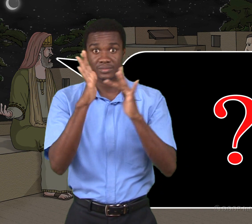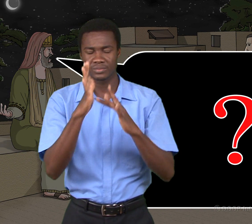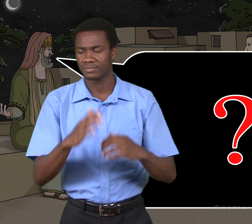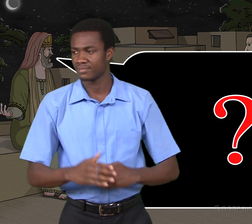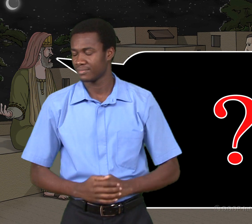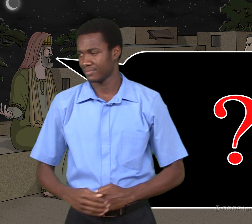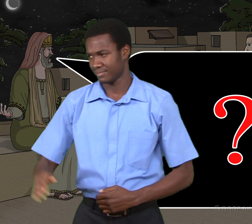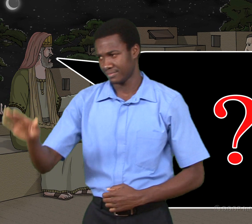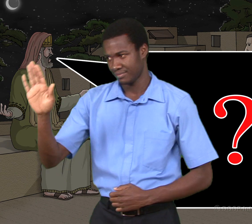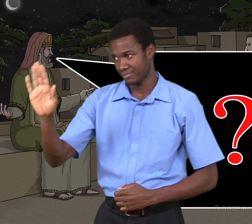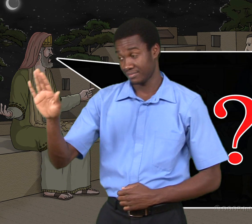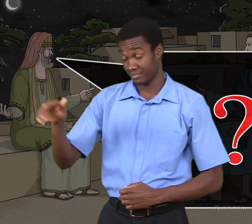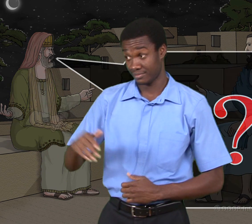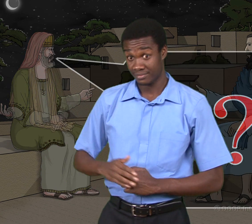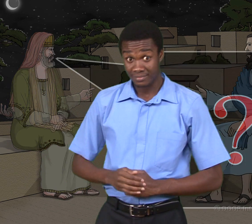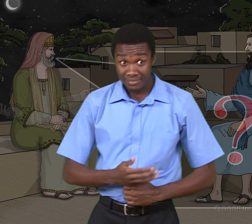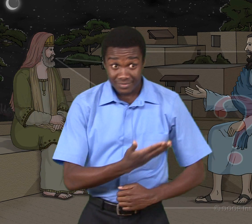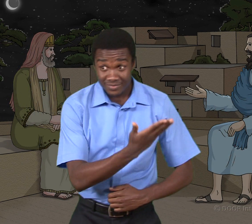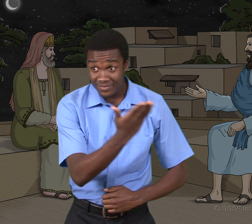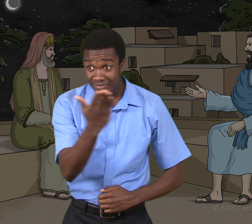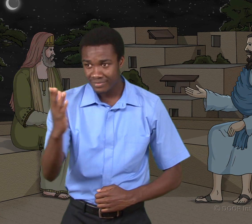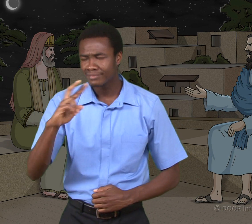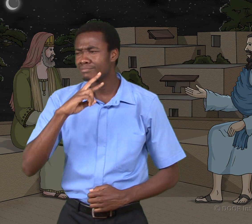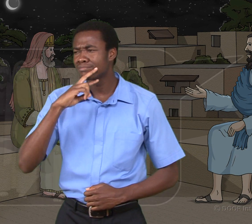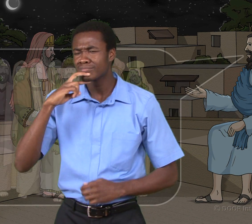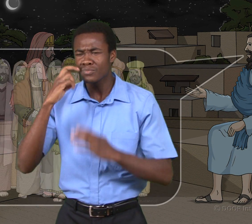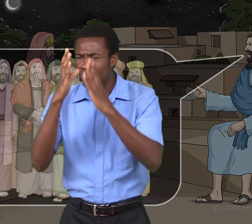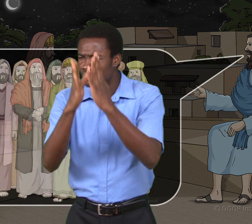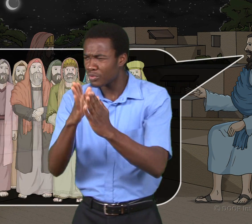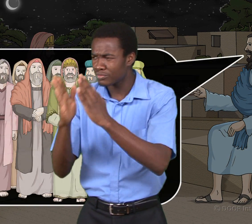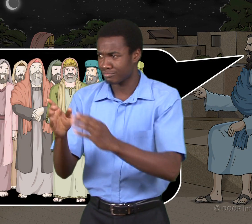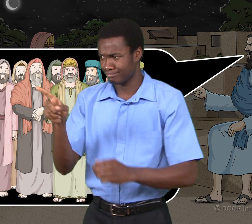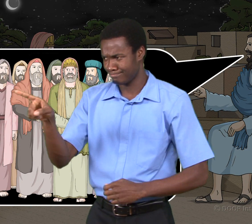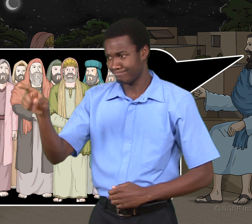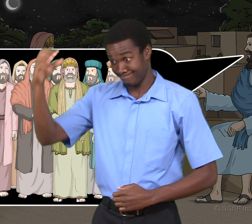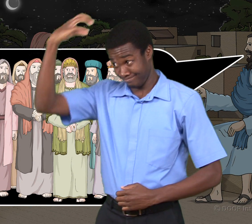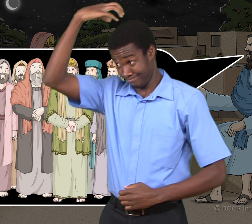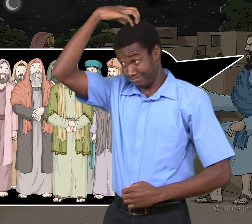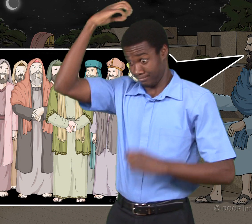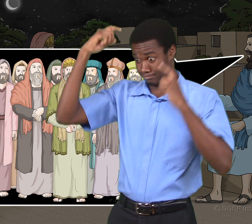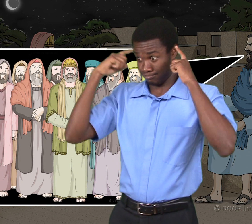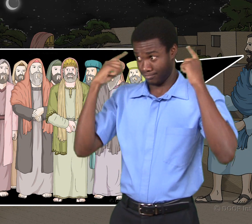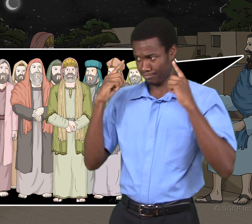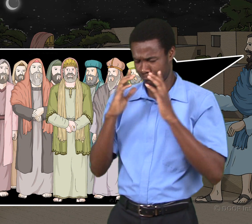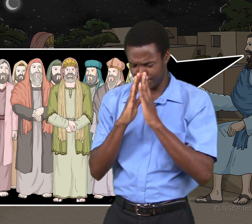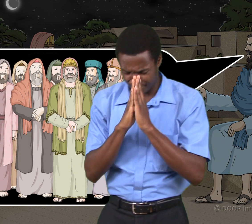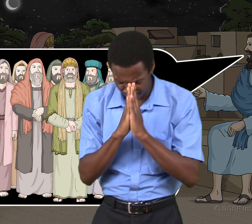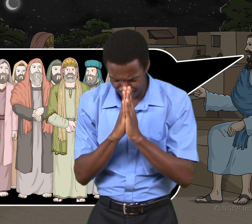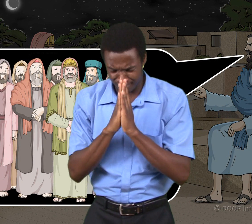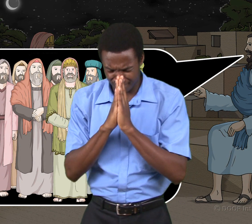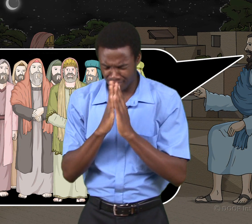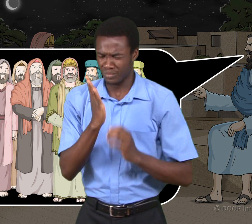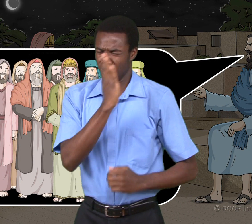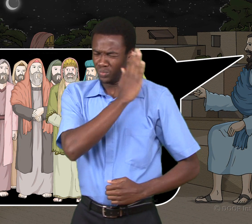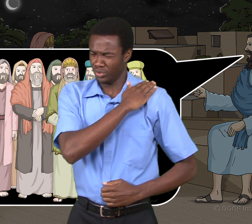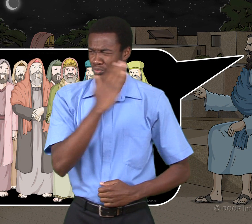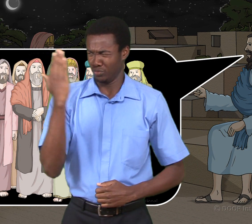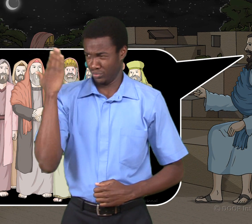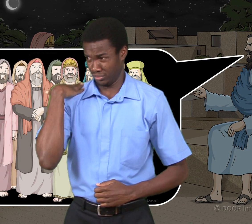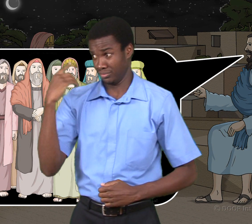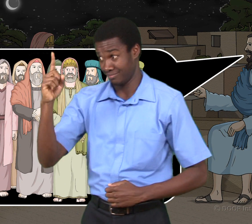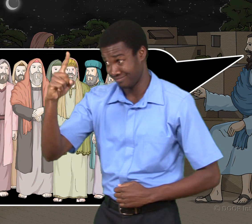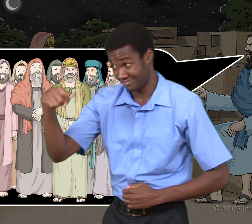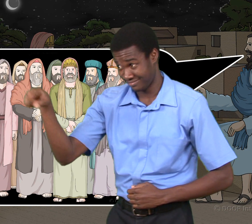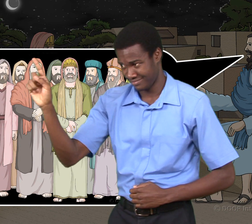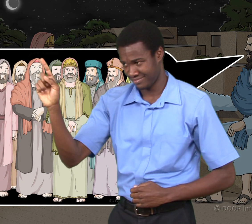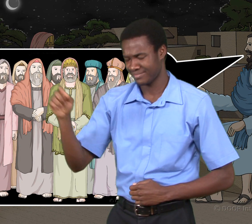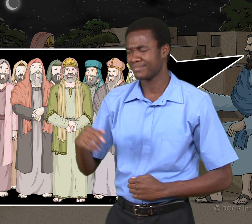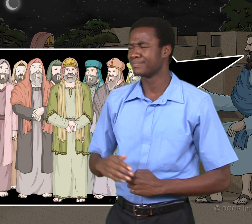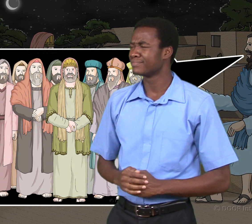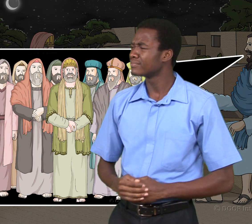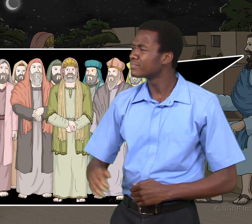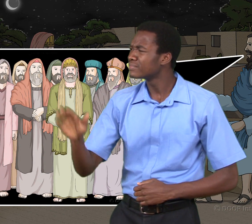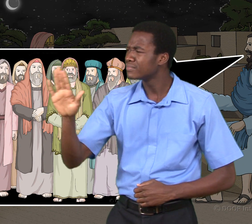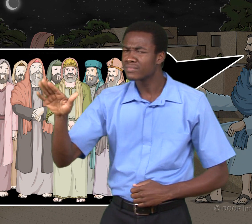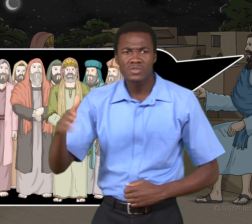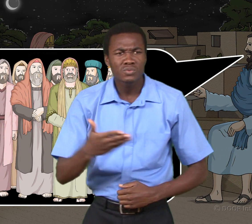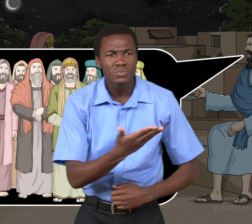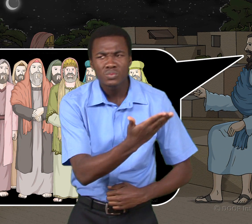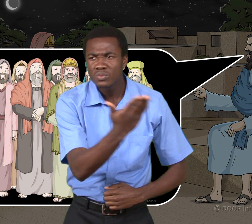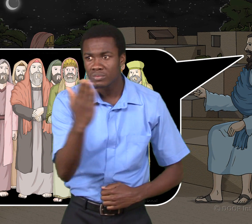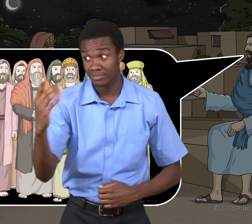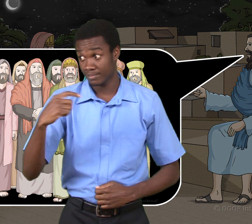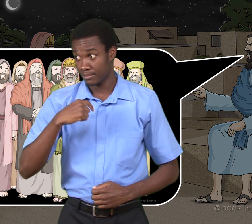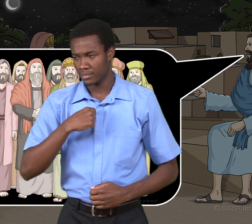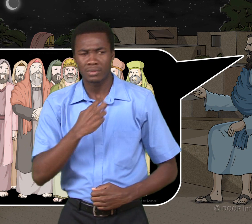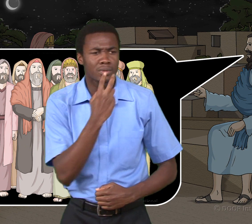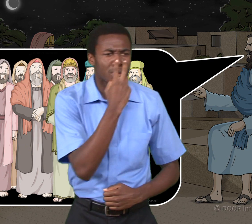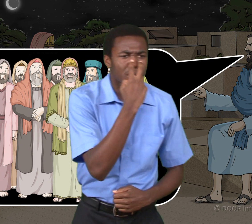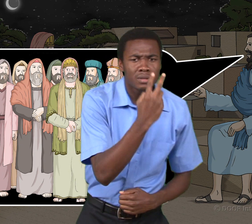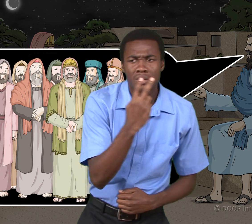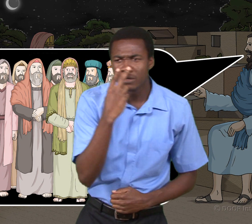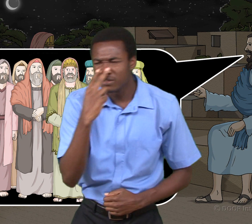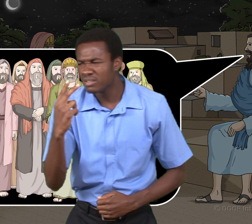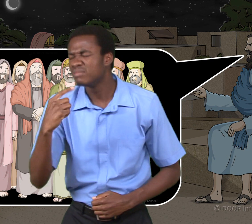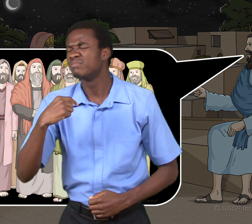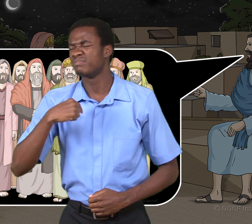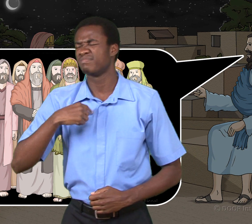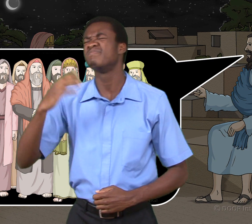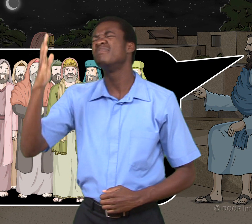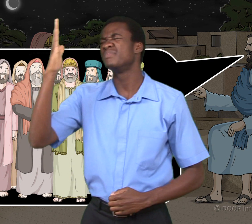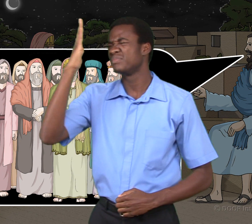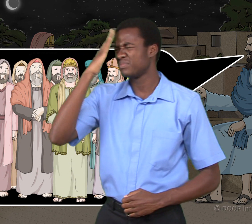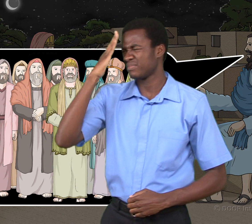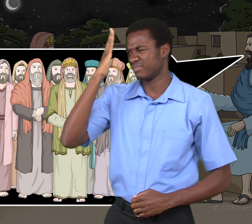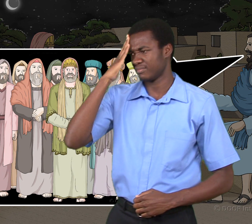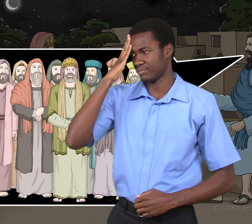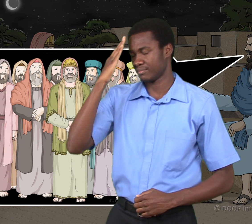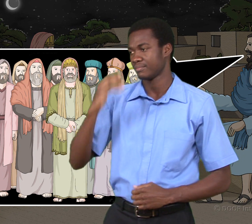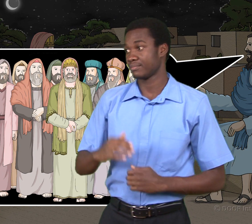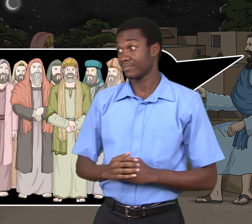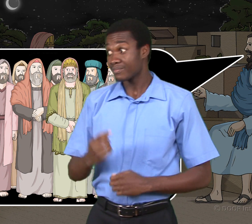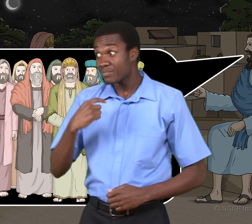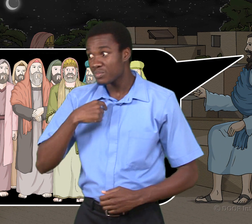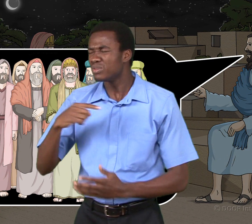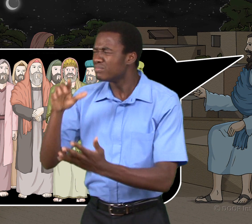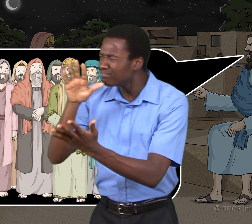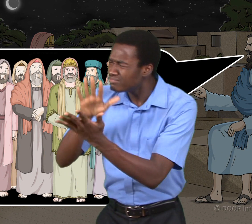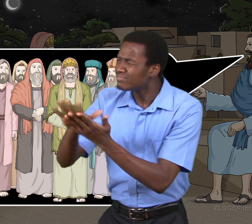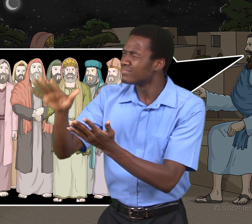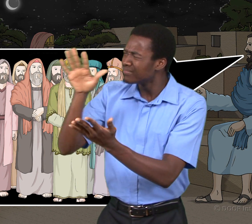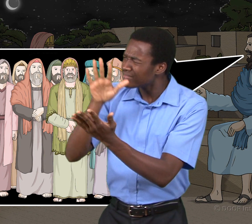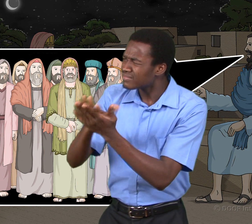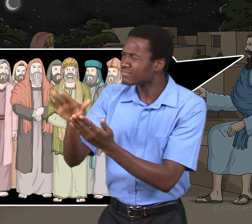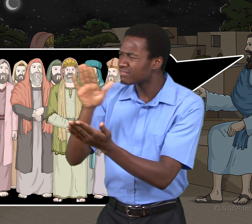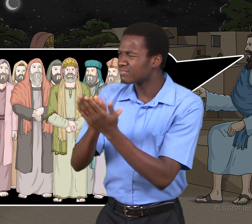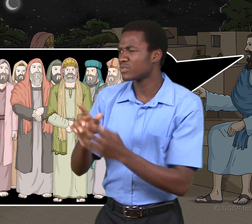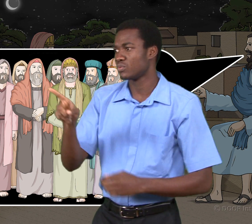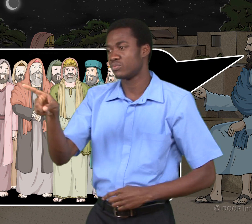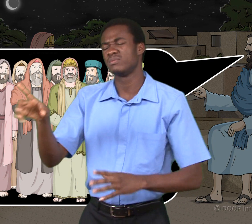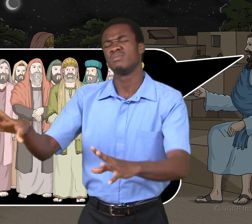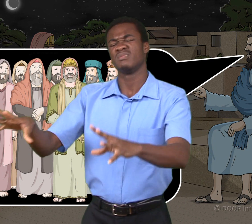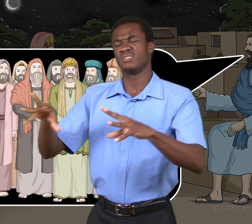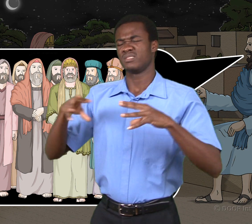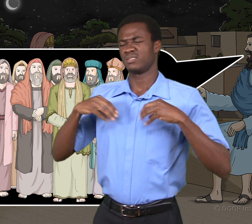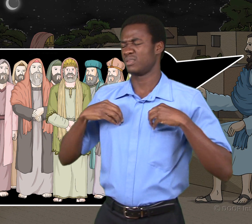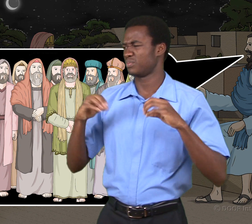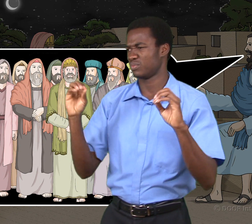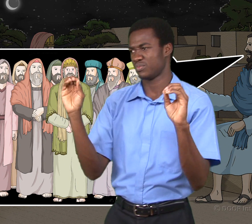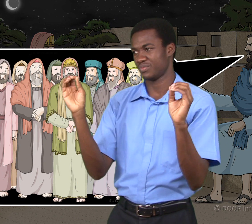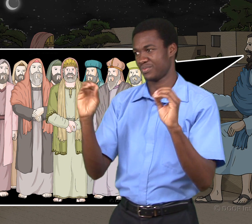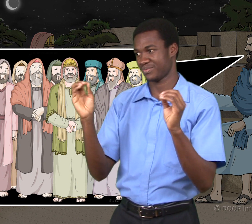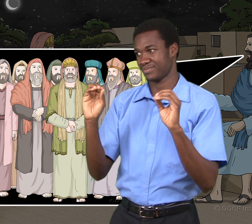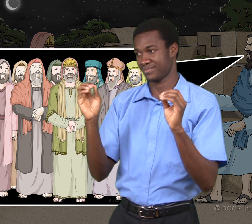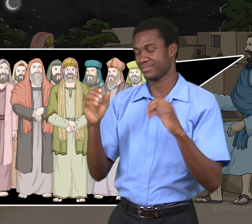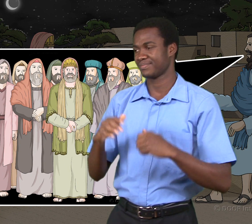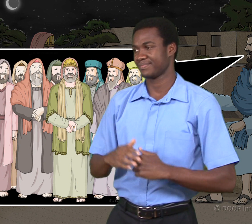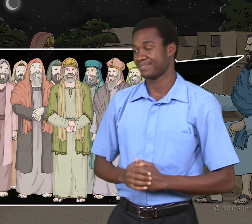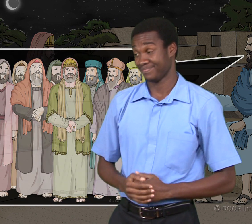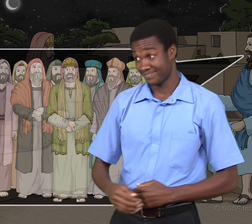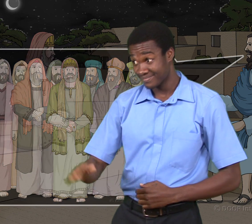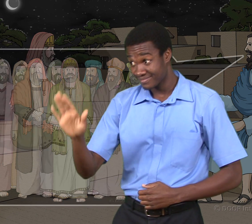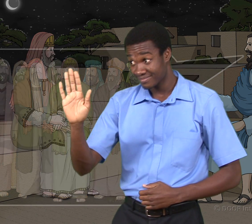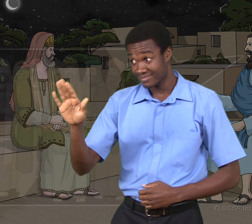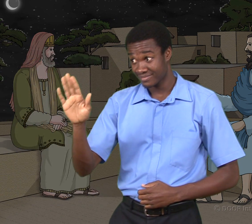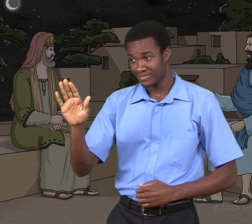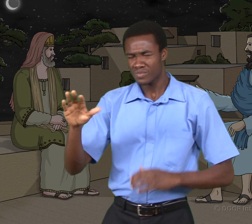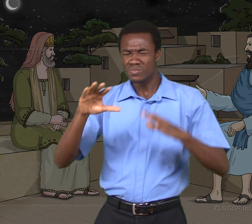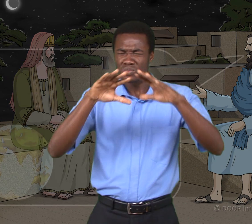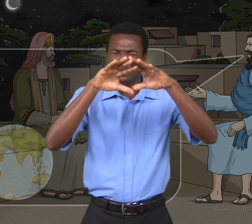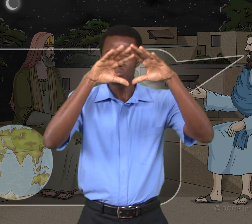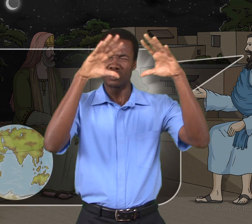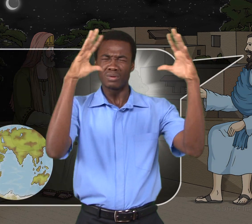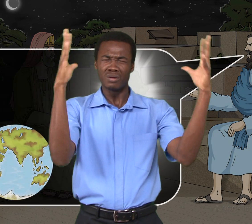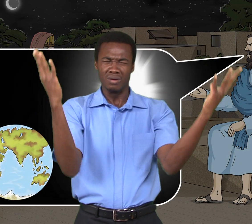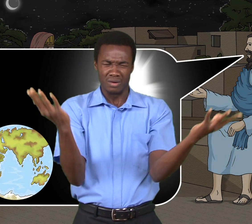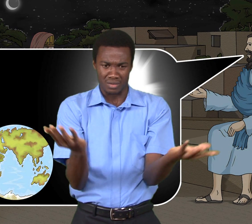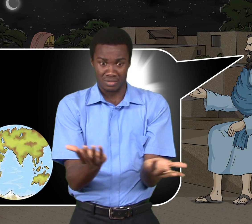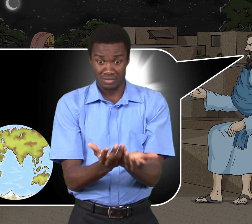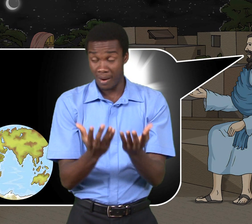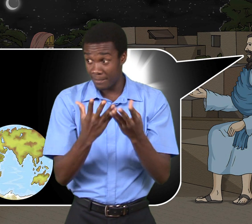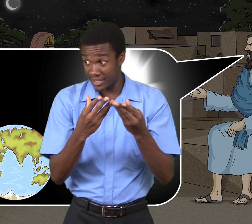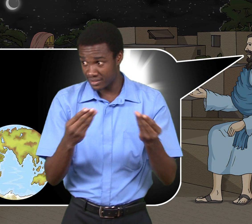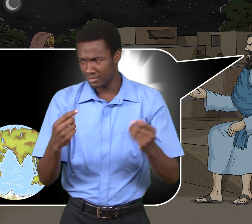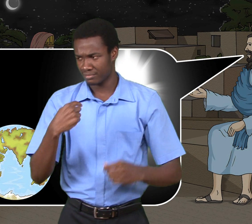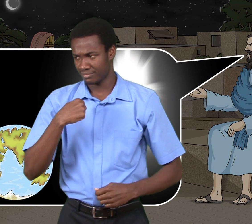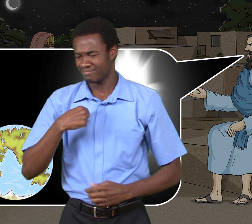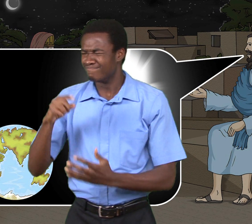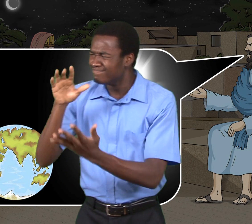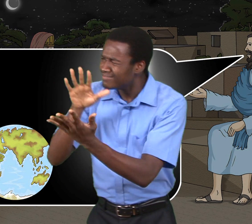“You are Israel’s teacher,” said Jesus, “and you do not understand these things? Truly, truly, I tell you, we speak of what we know, and we testify to what we have seen, and yet you people do not accept our testimony.